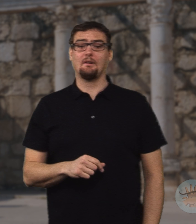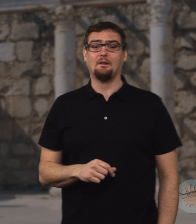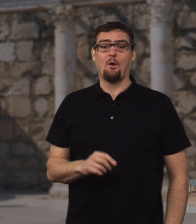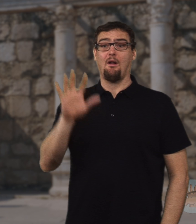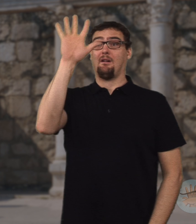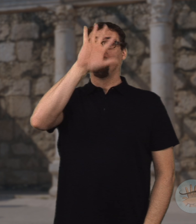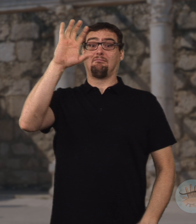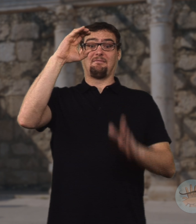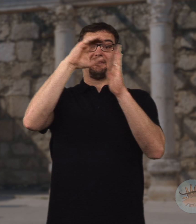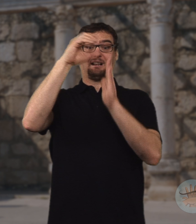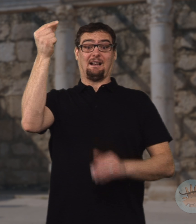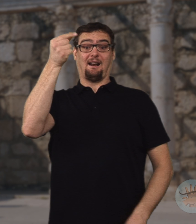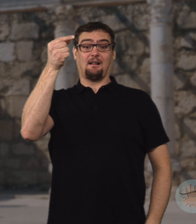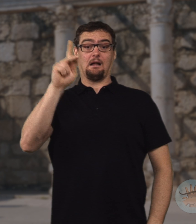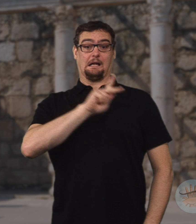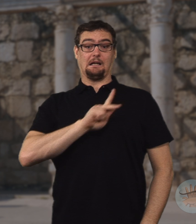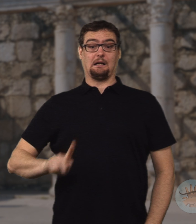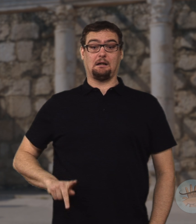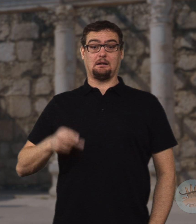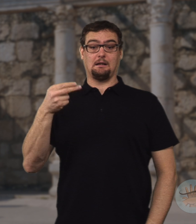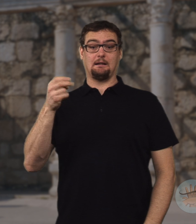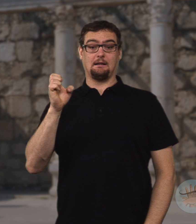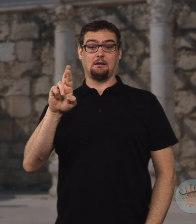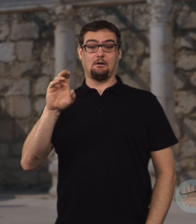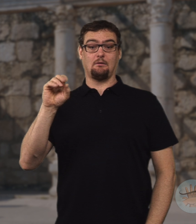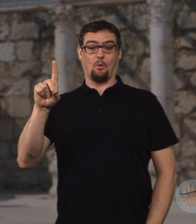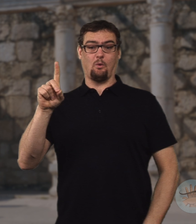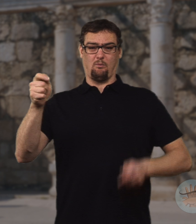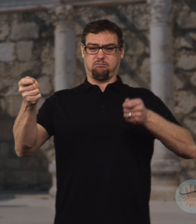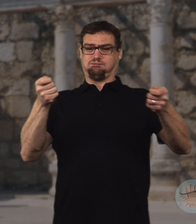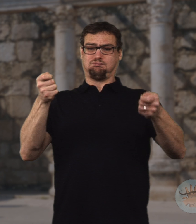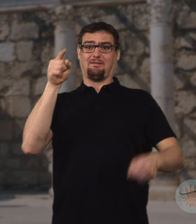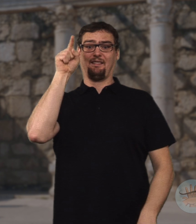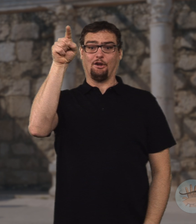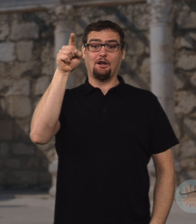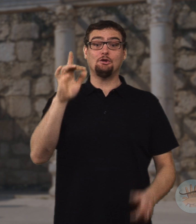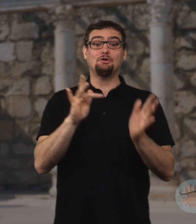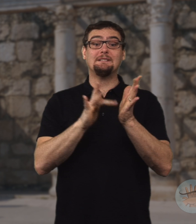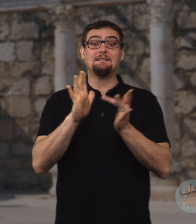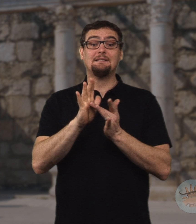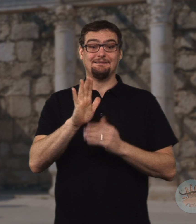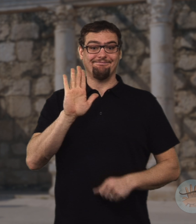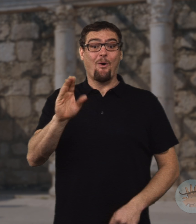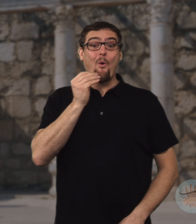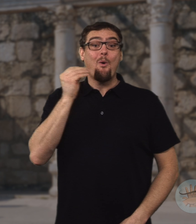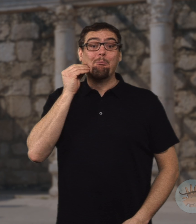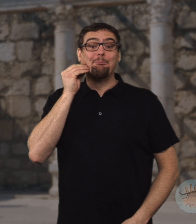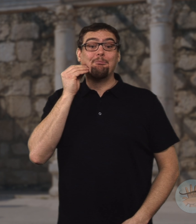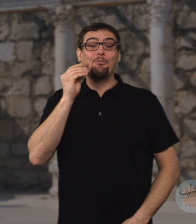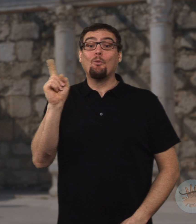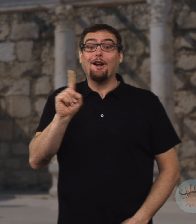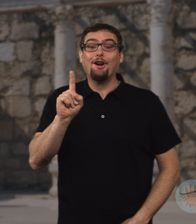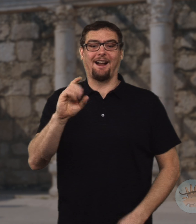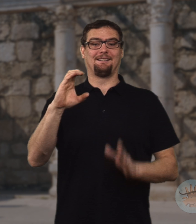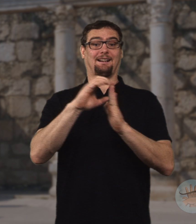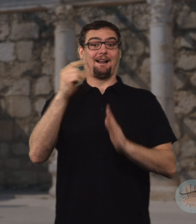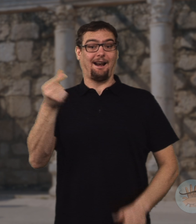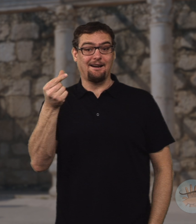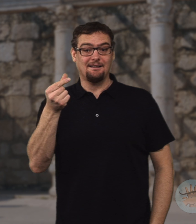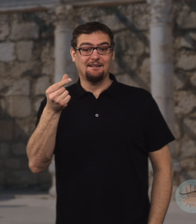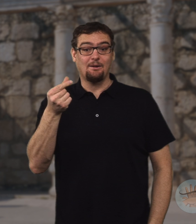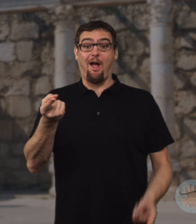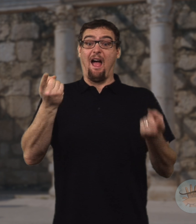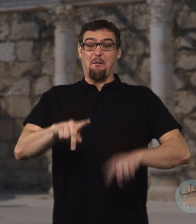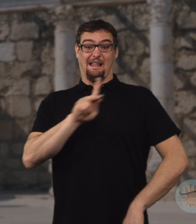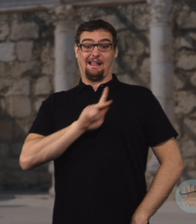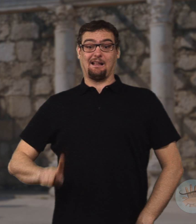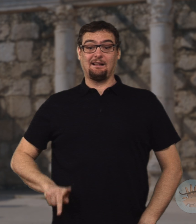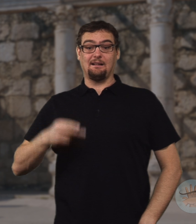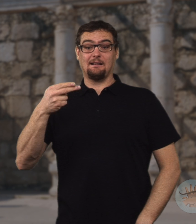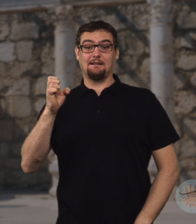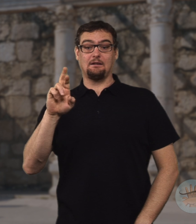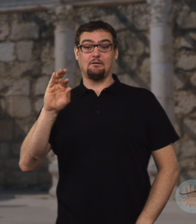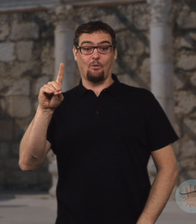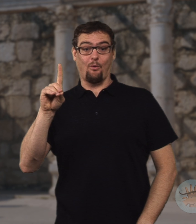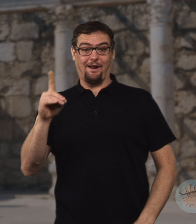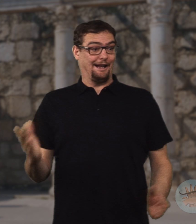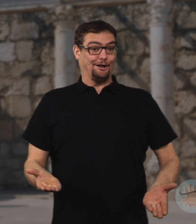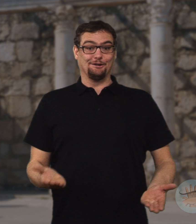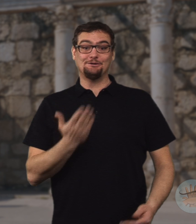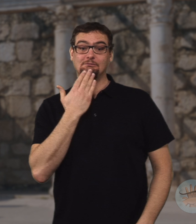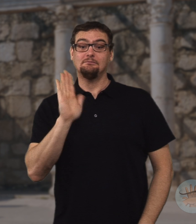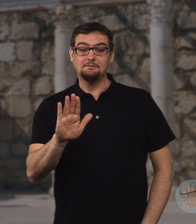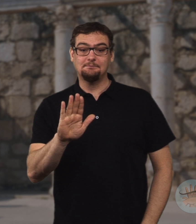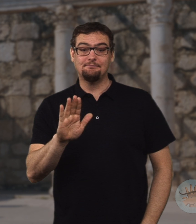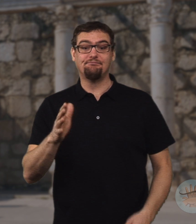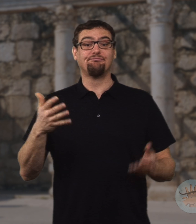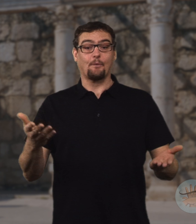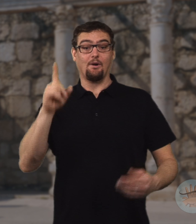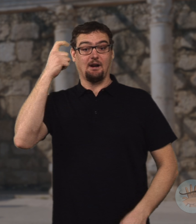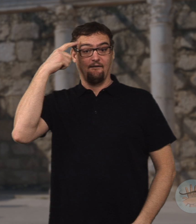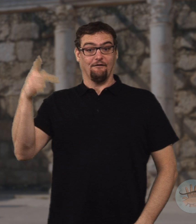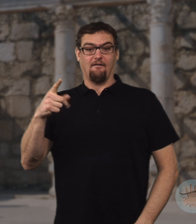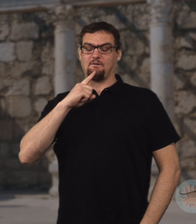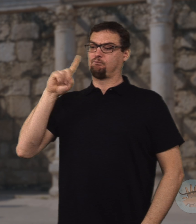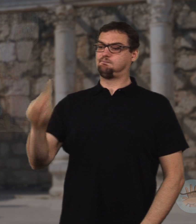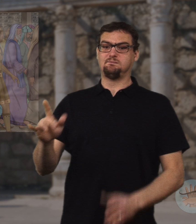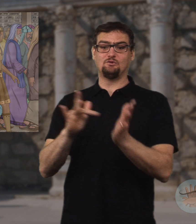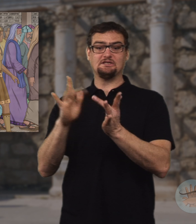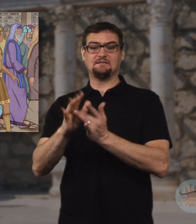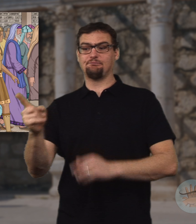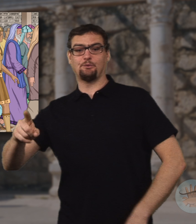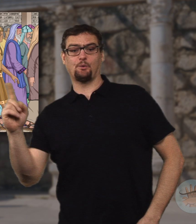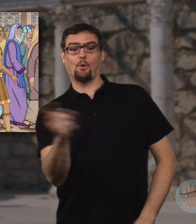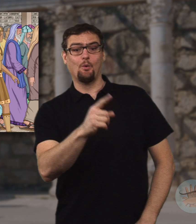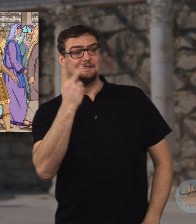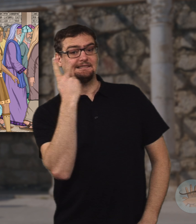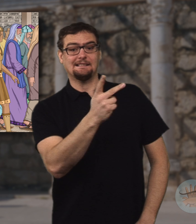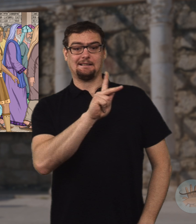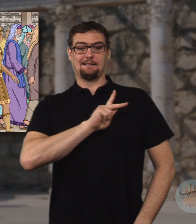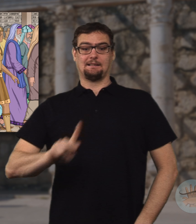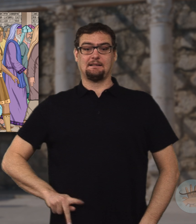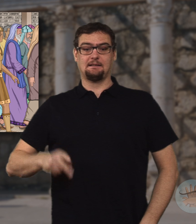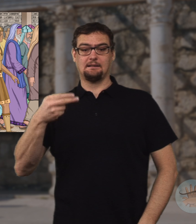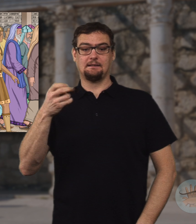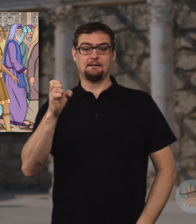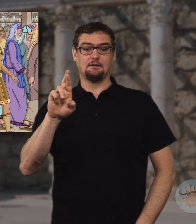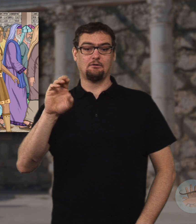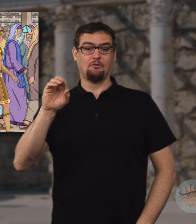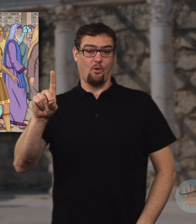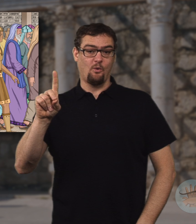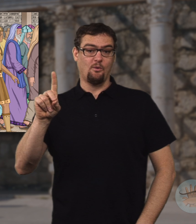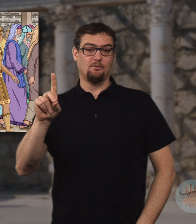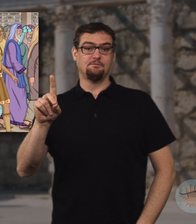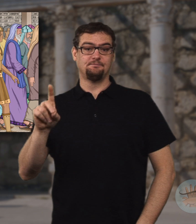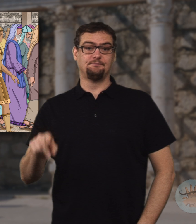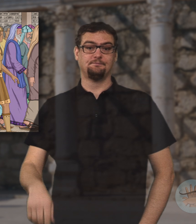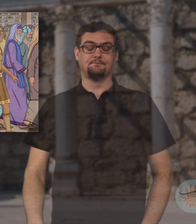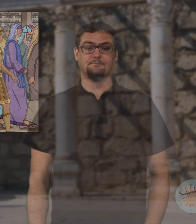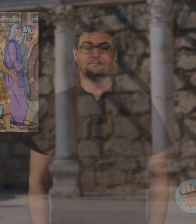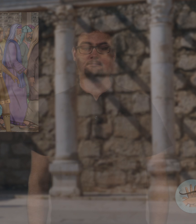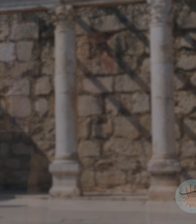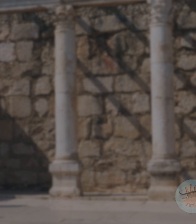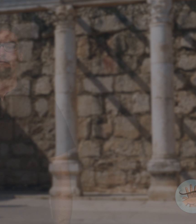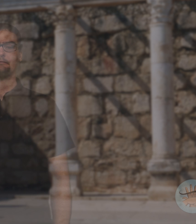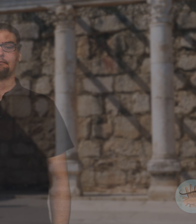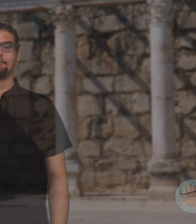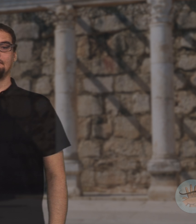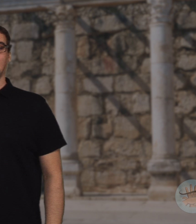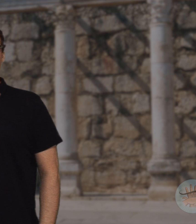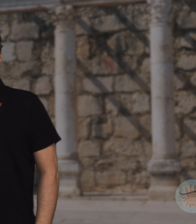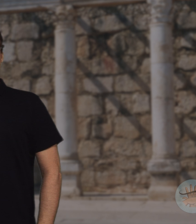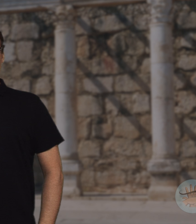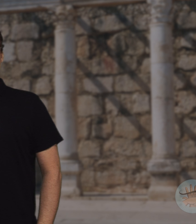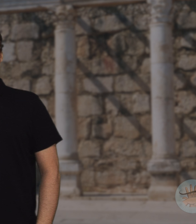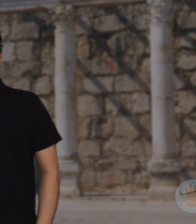And learning that Jesus was under Herod’s jurisdiction, he sent Him to Herod, who himself was in Jerusalem at that time.